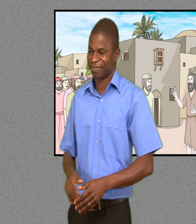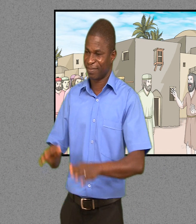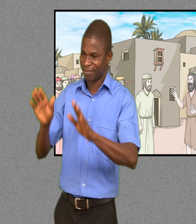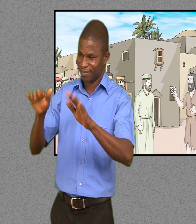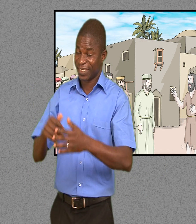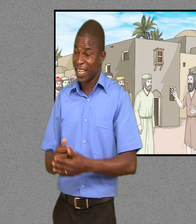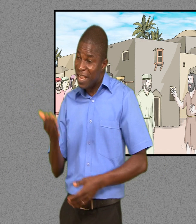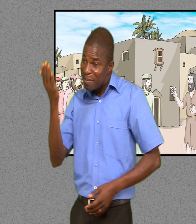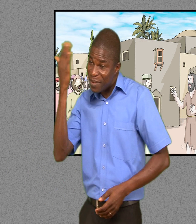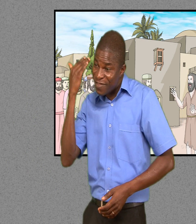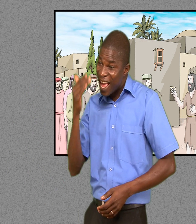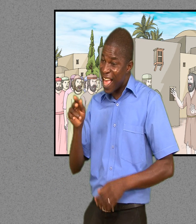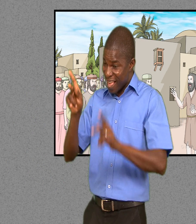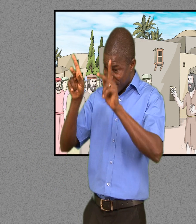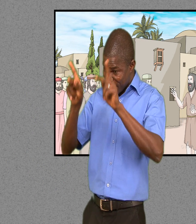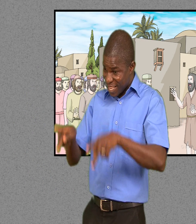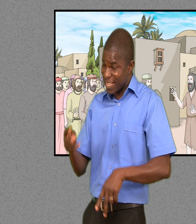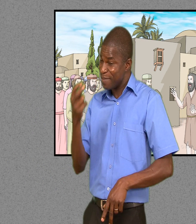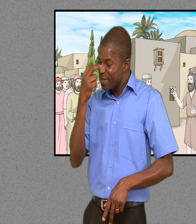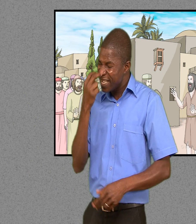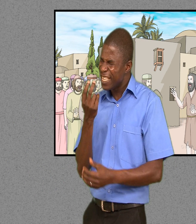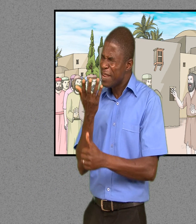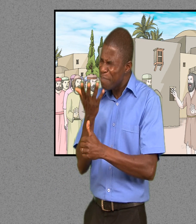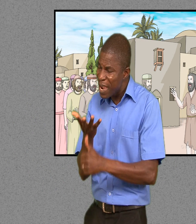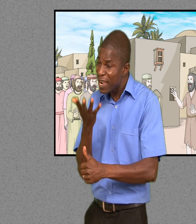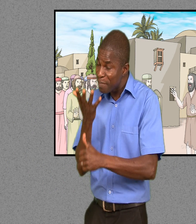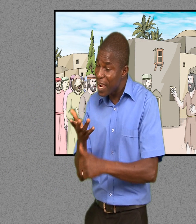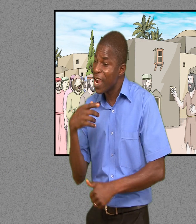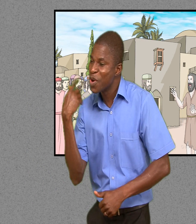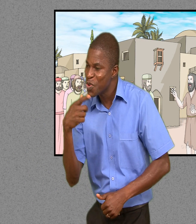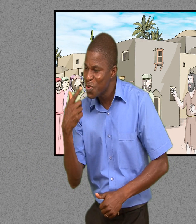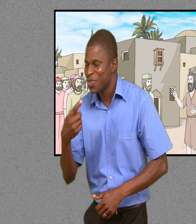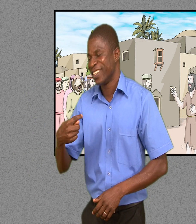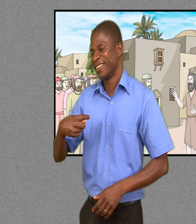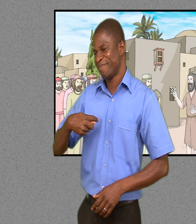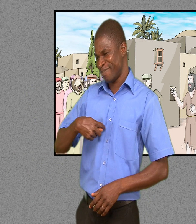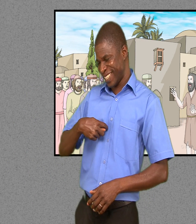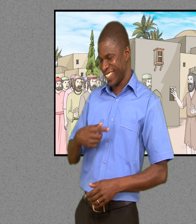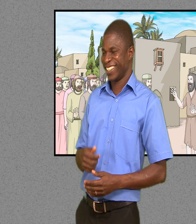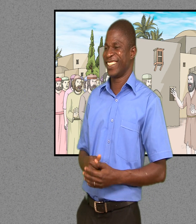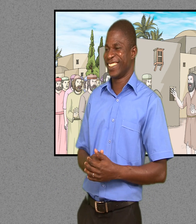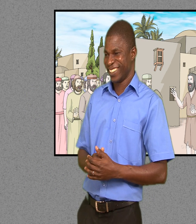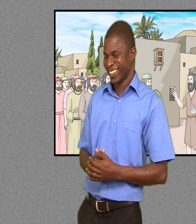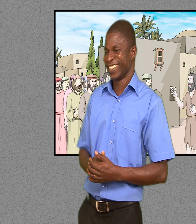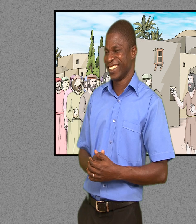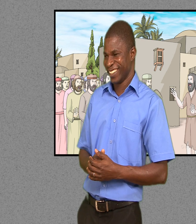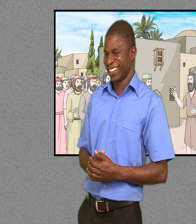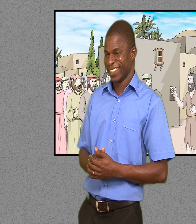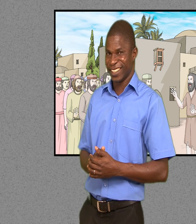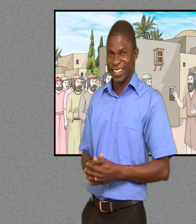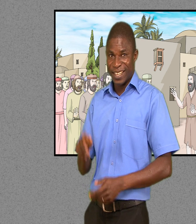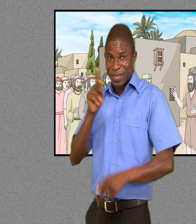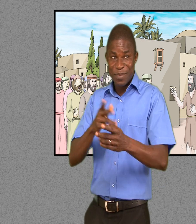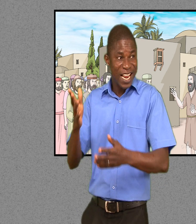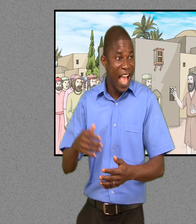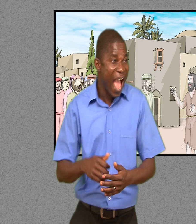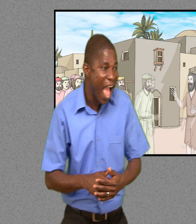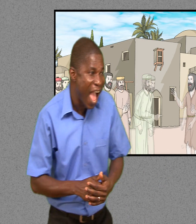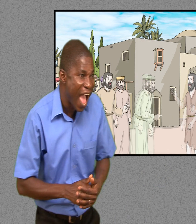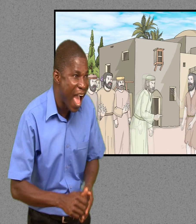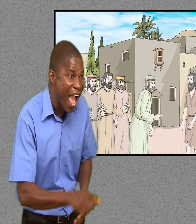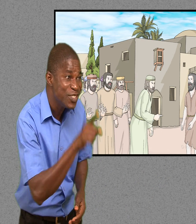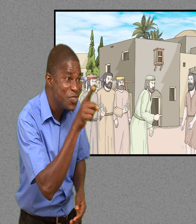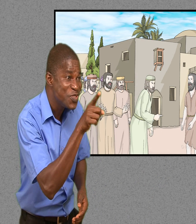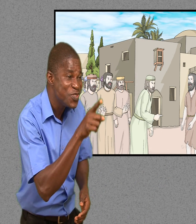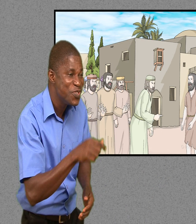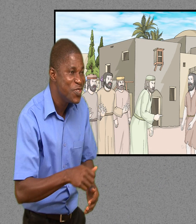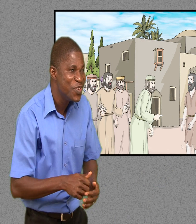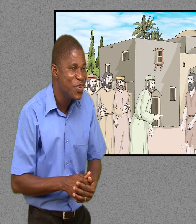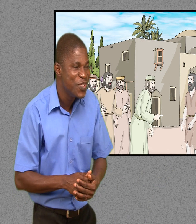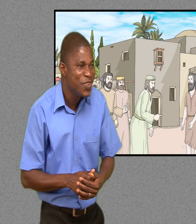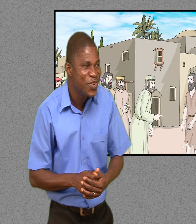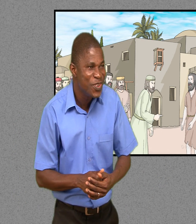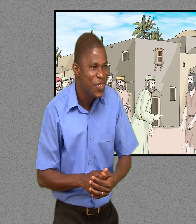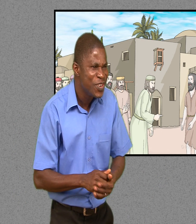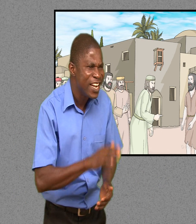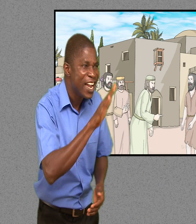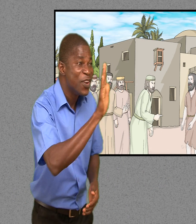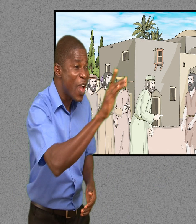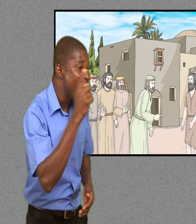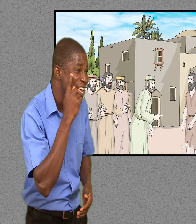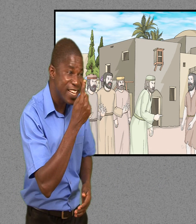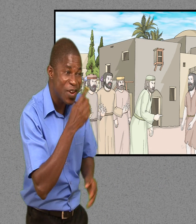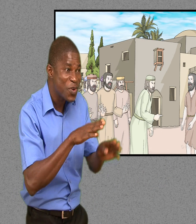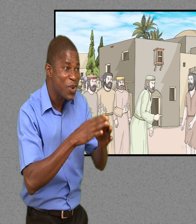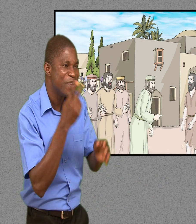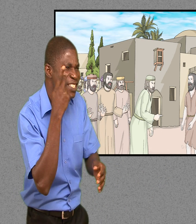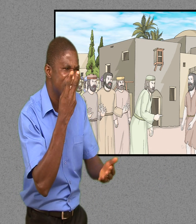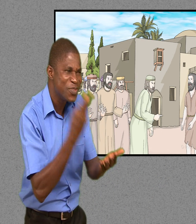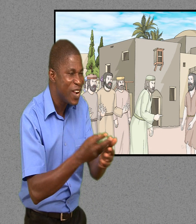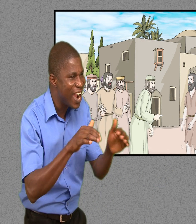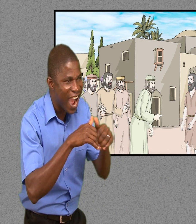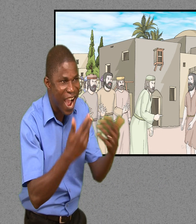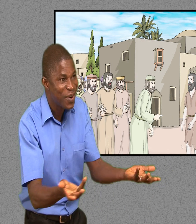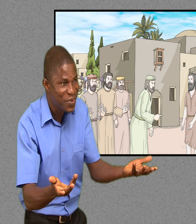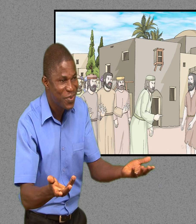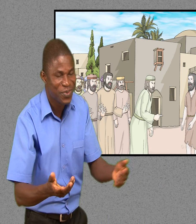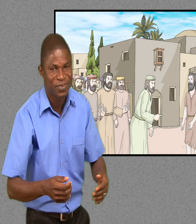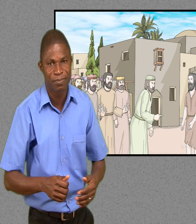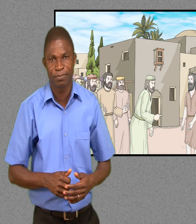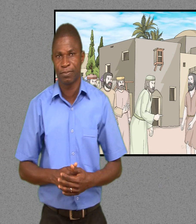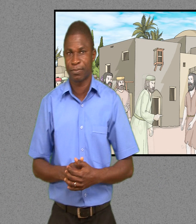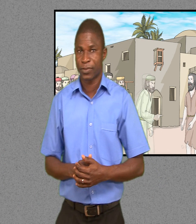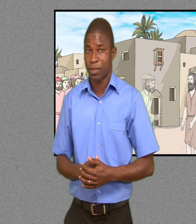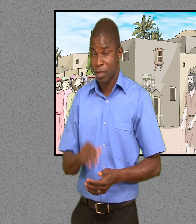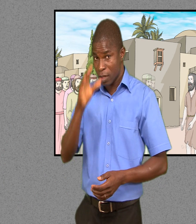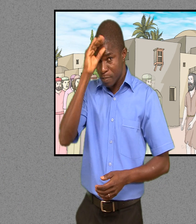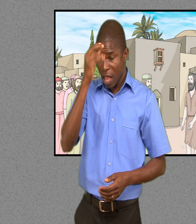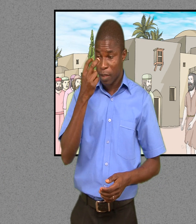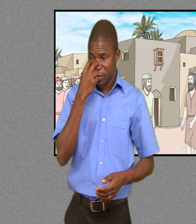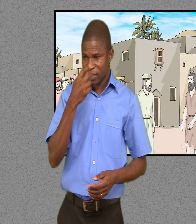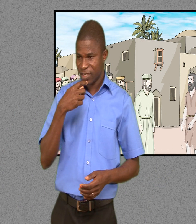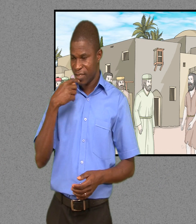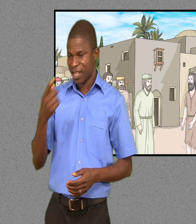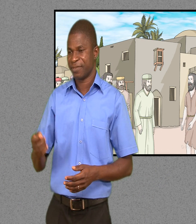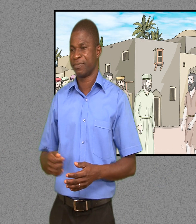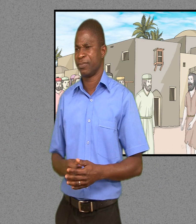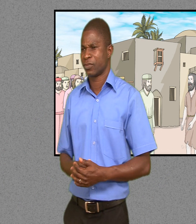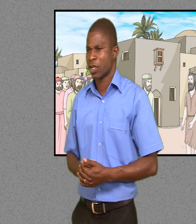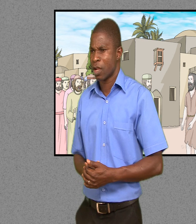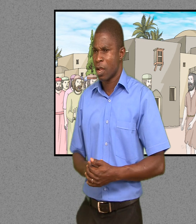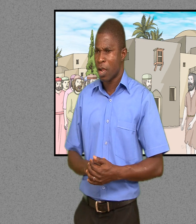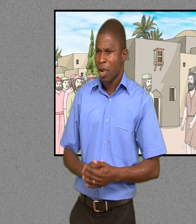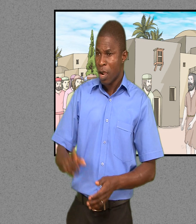“How then were your eyes opened?” they asked.